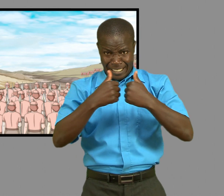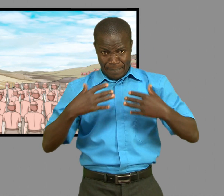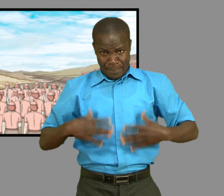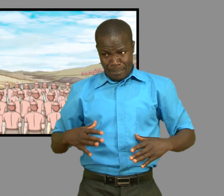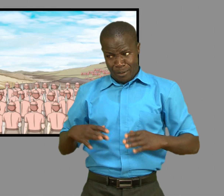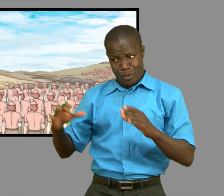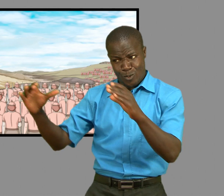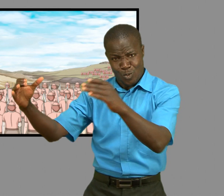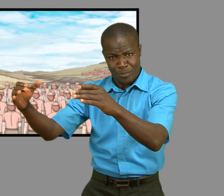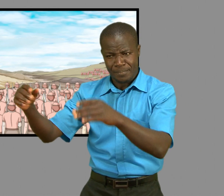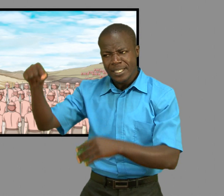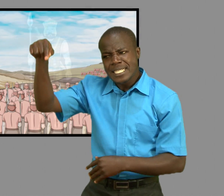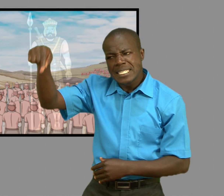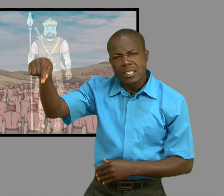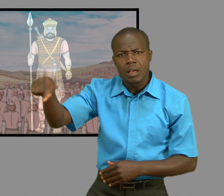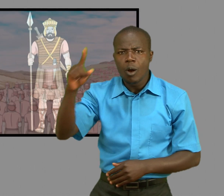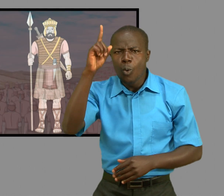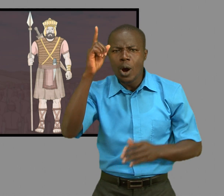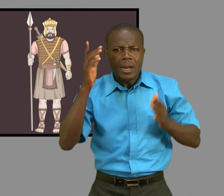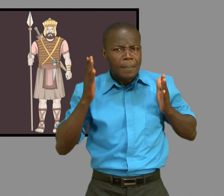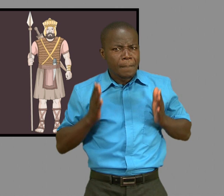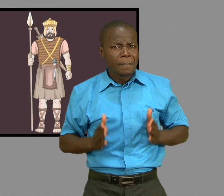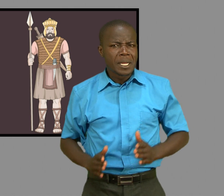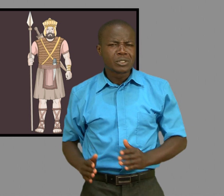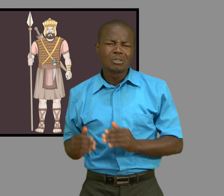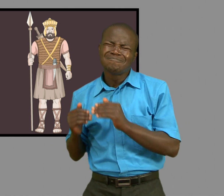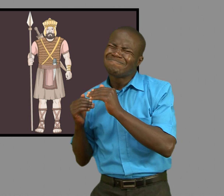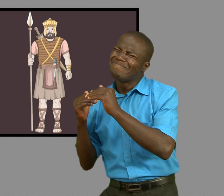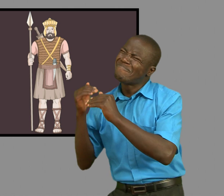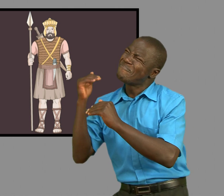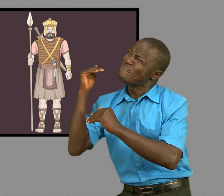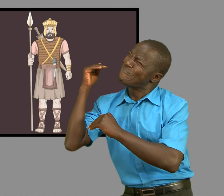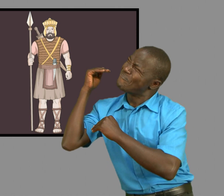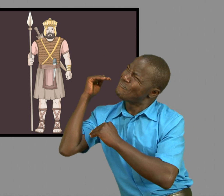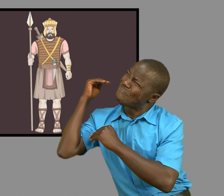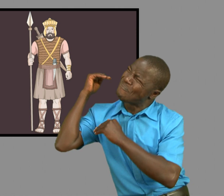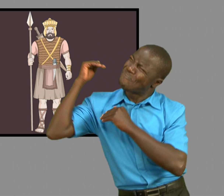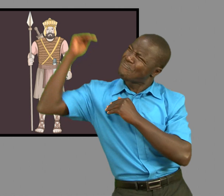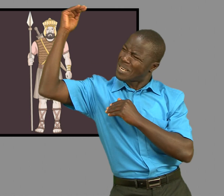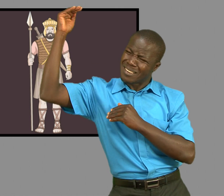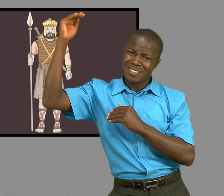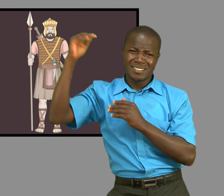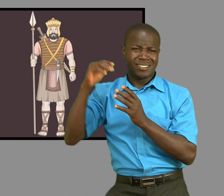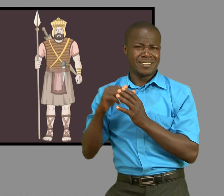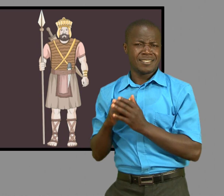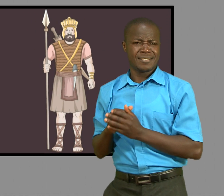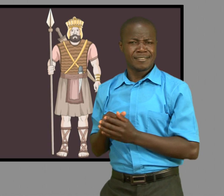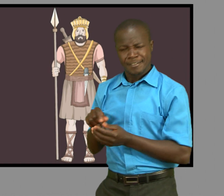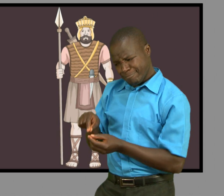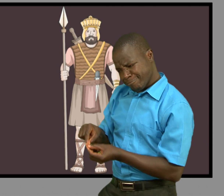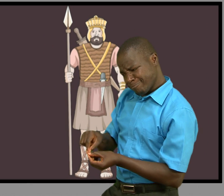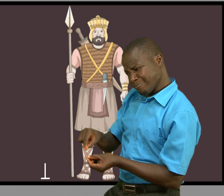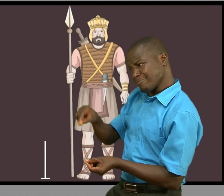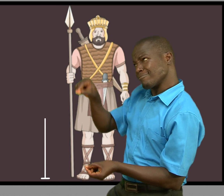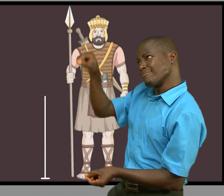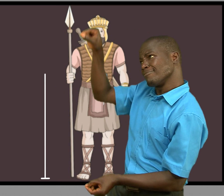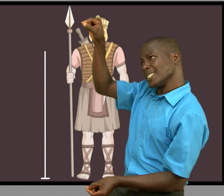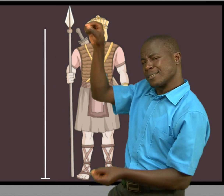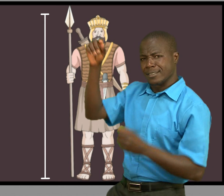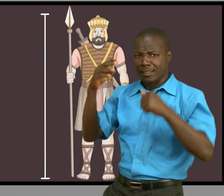Then a champion named Goliath, who was from Gath, came out from the Philistine camp.